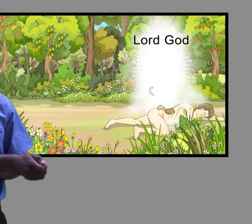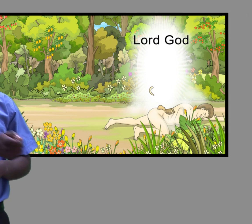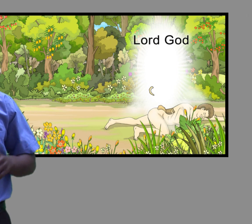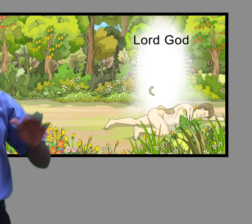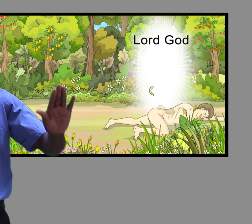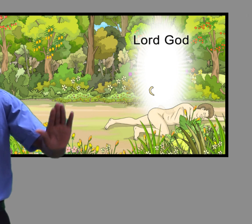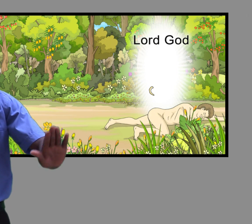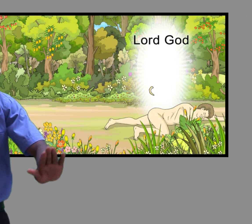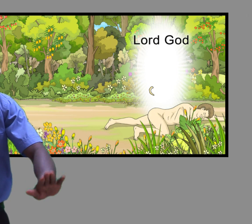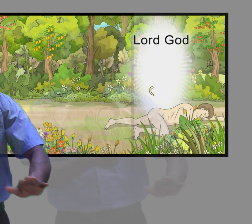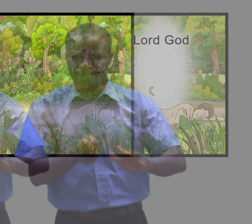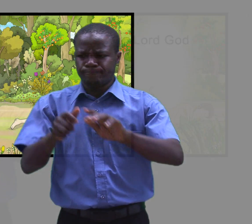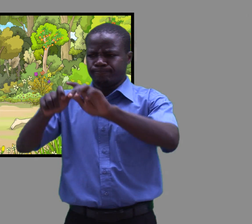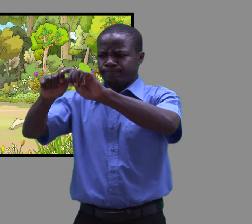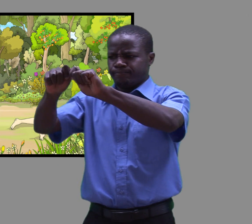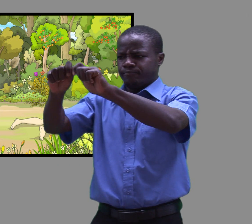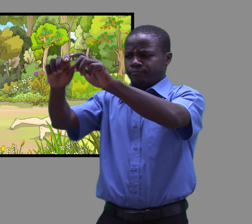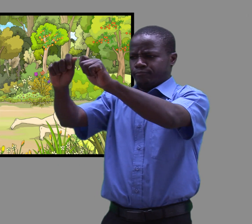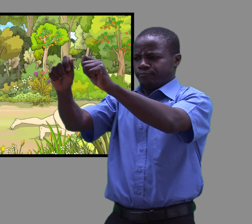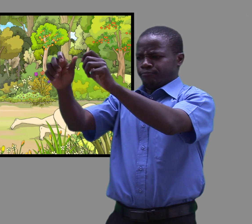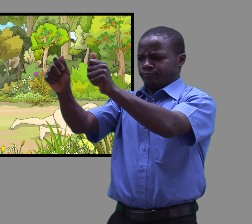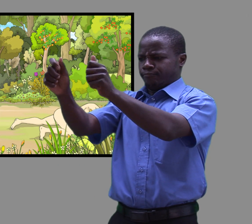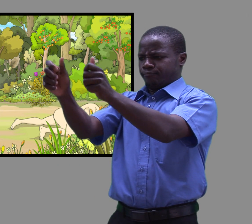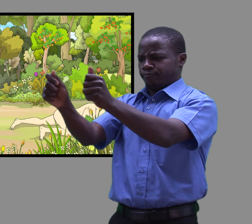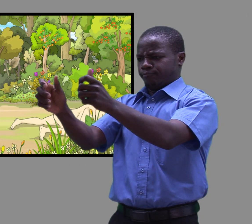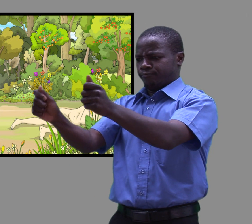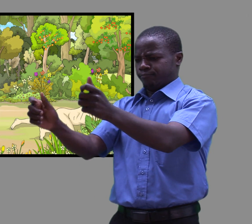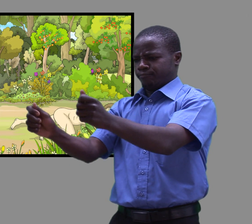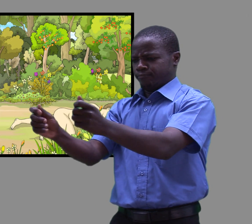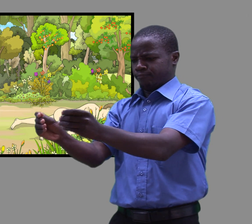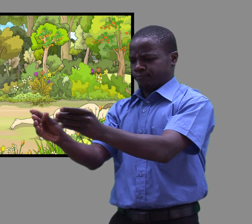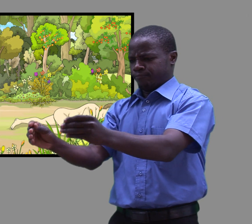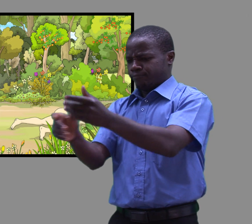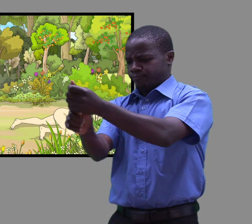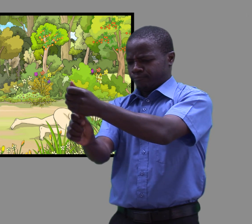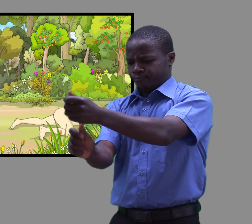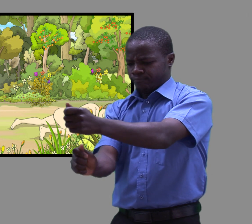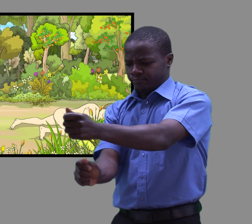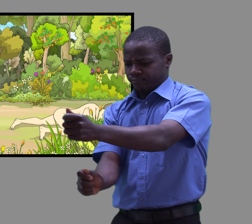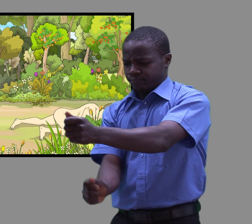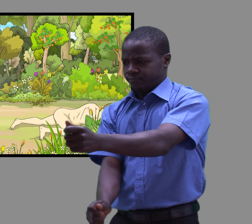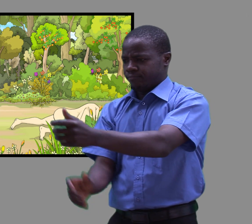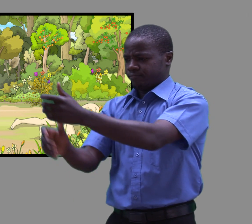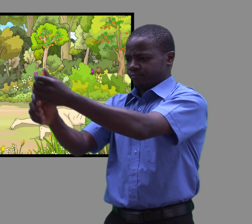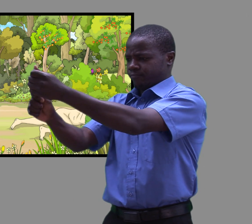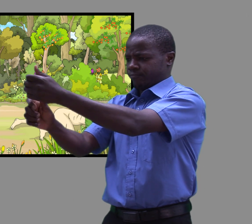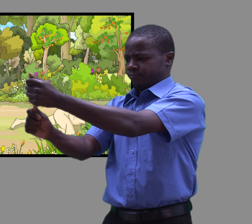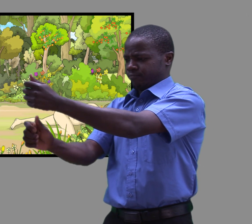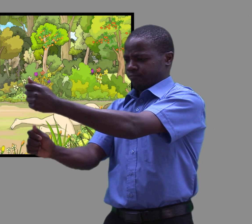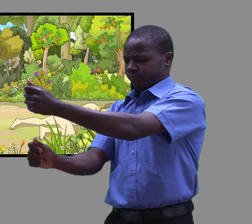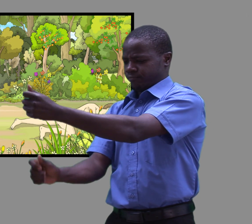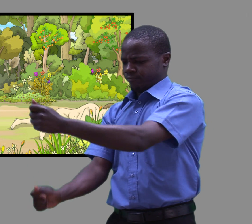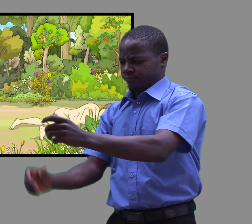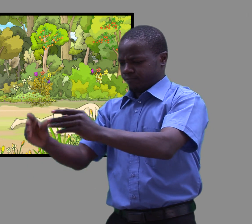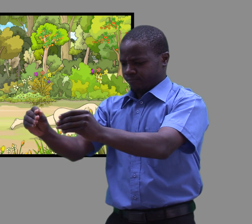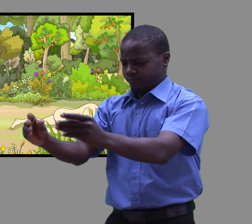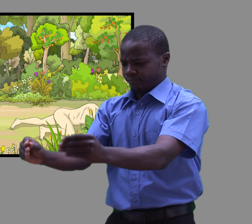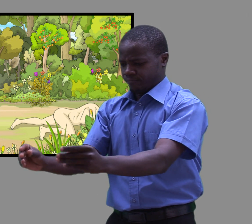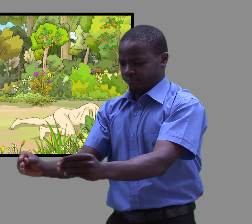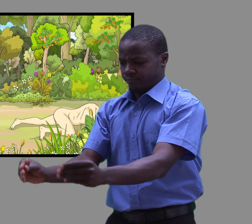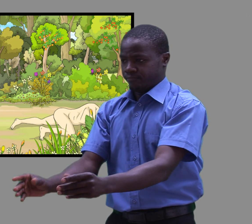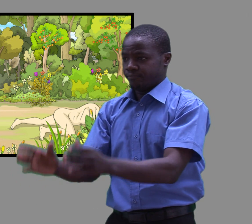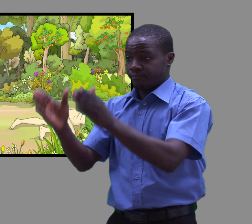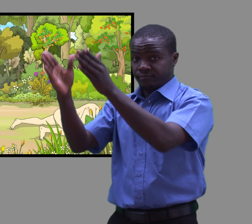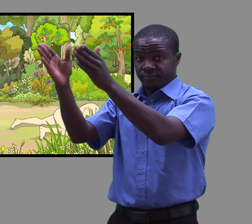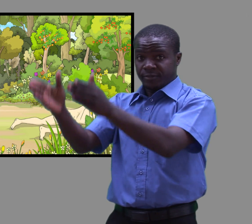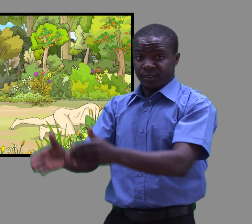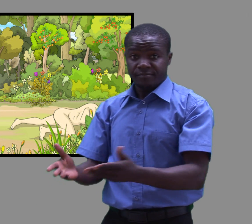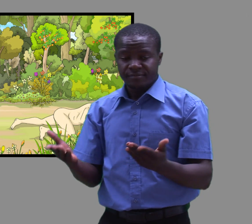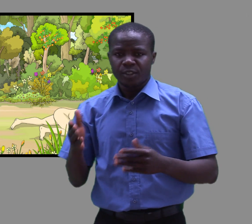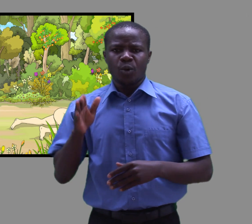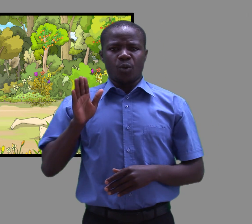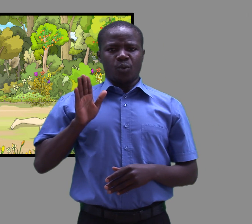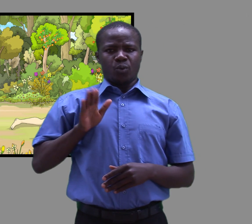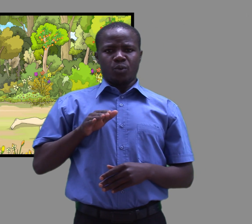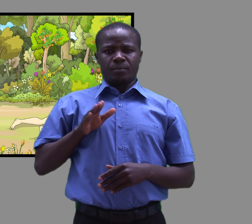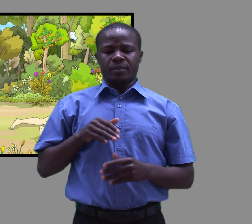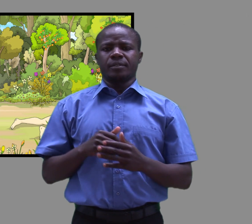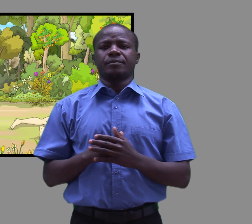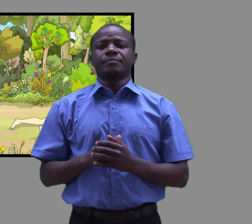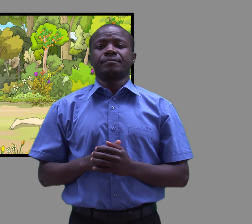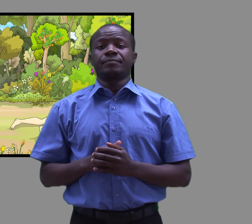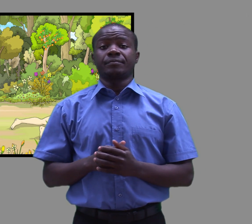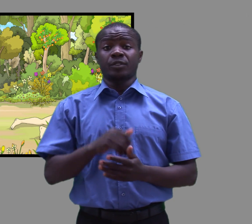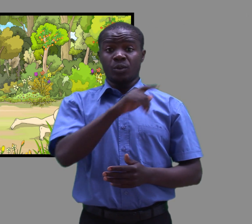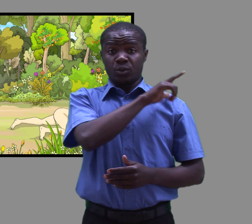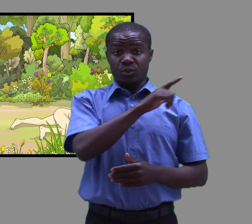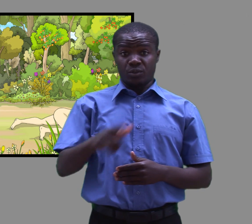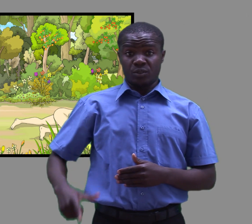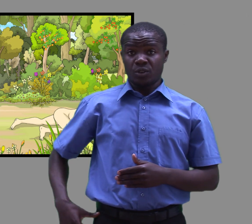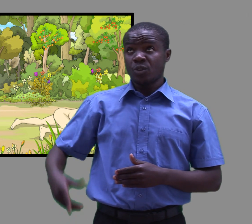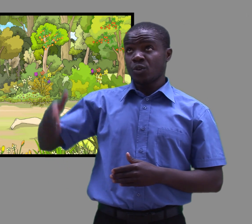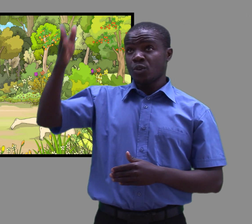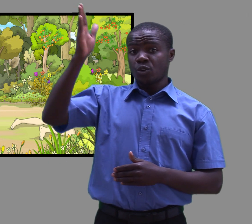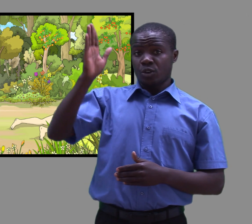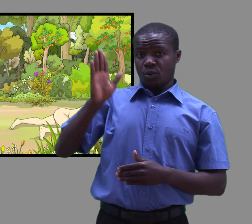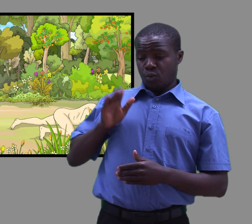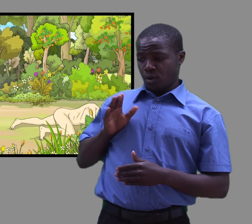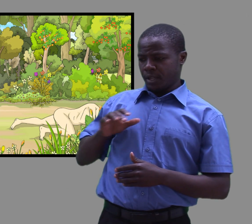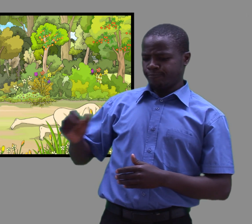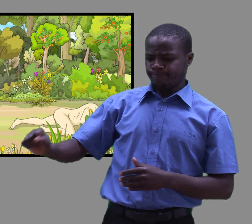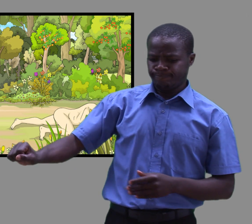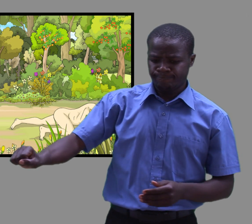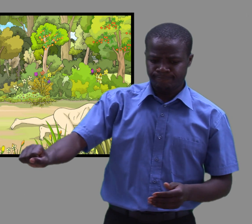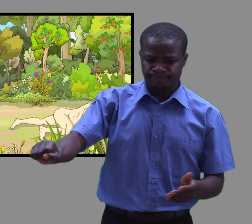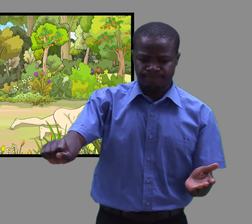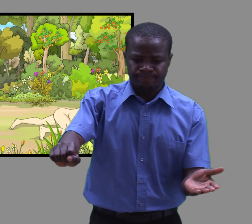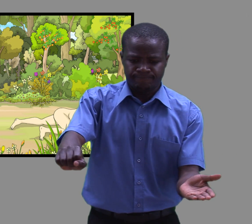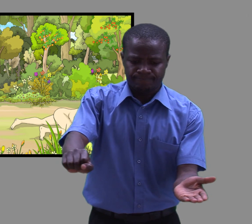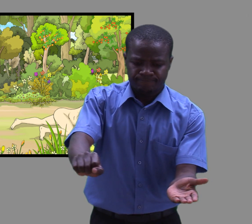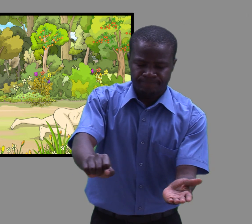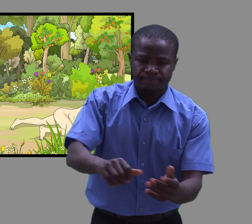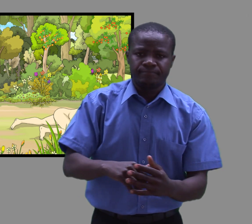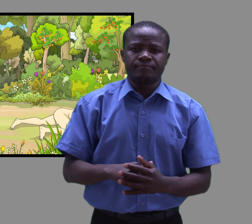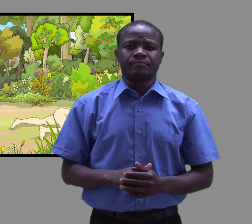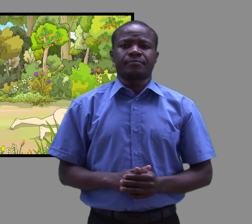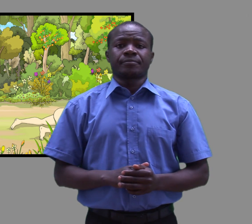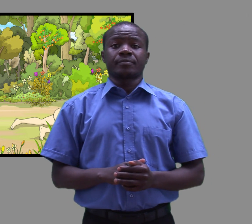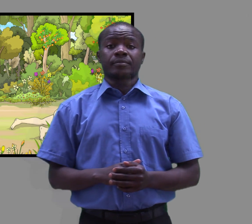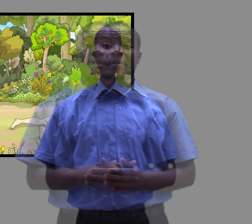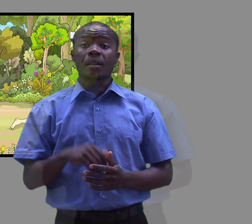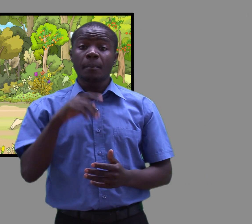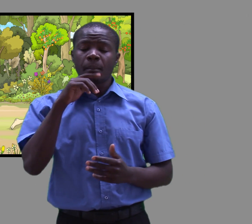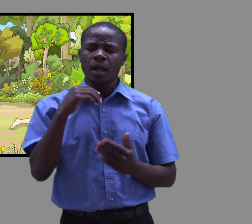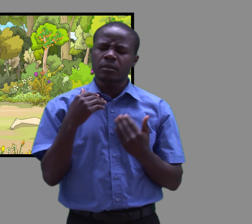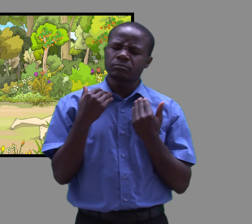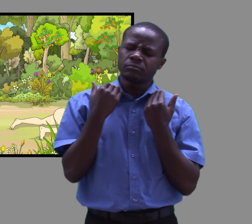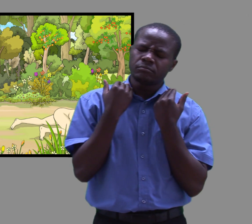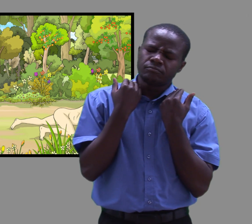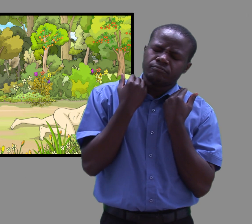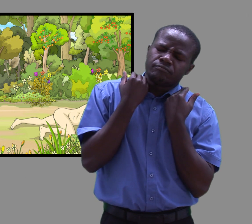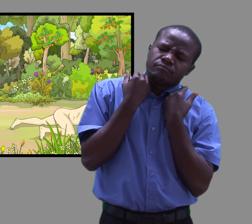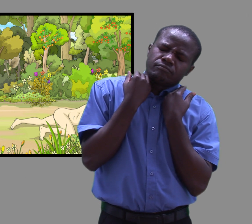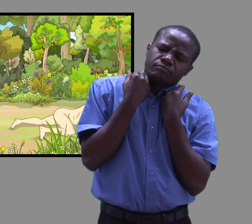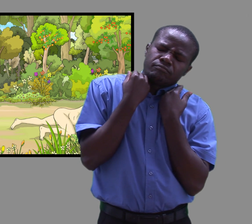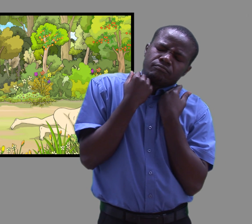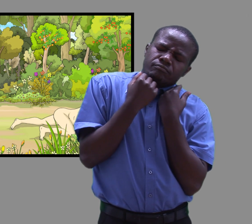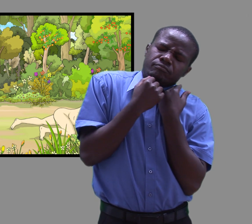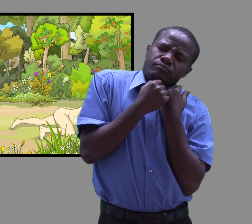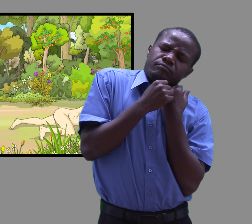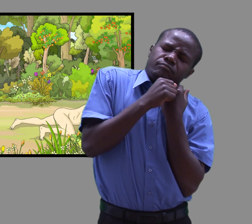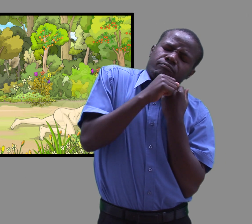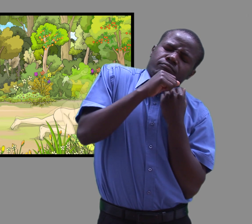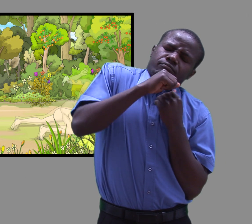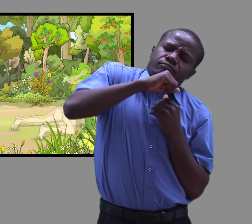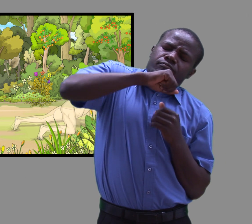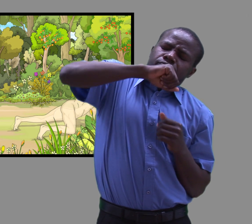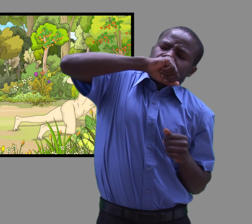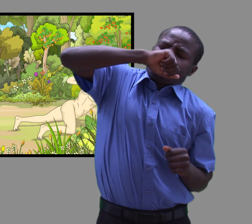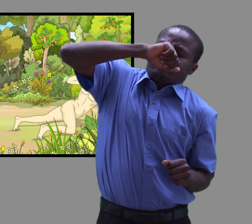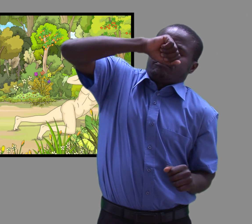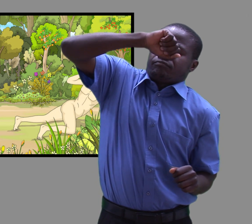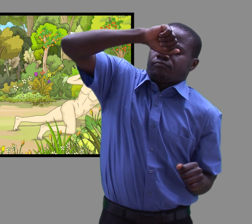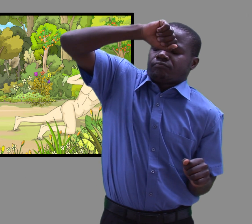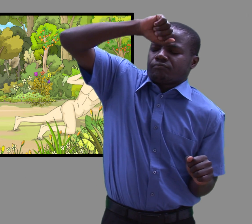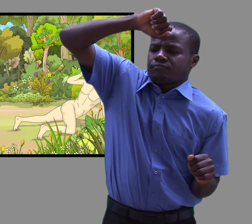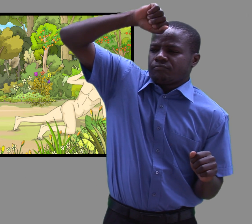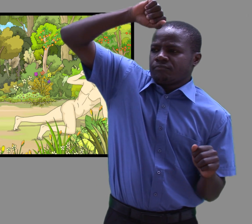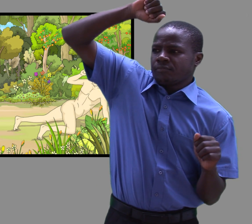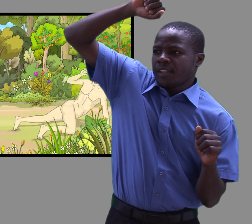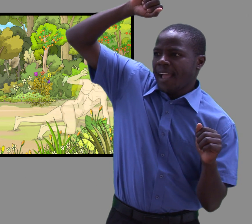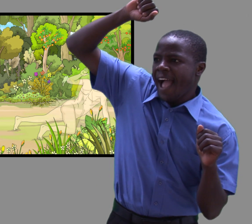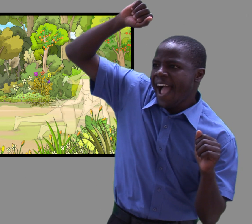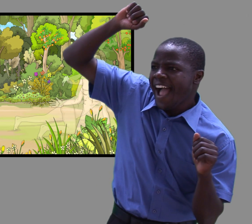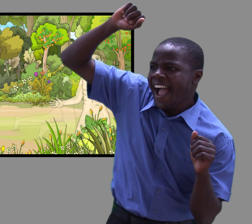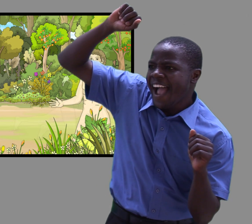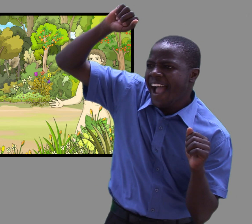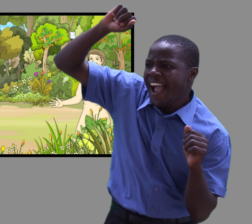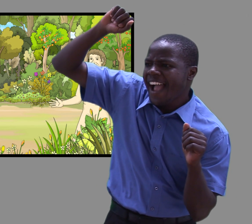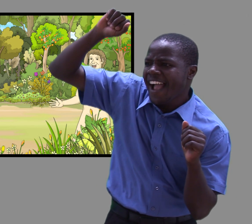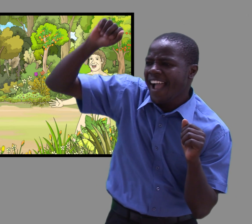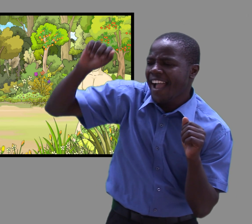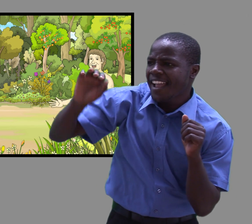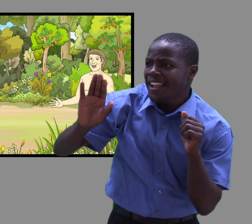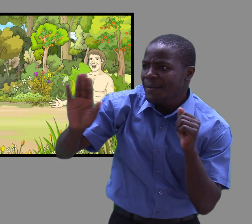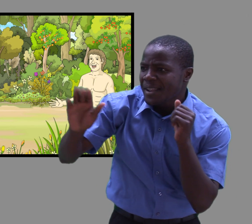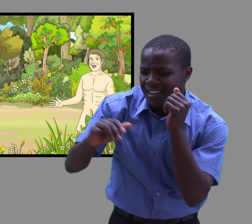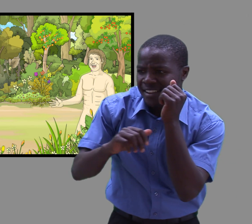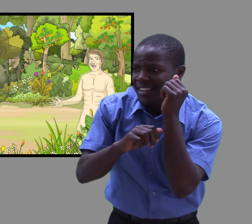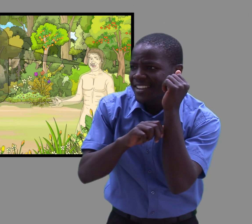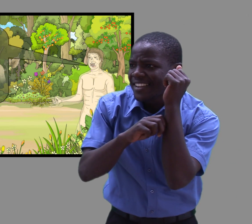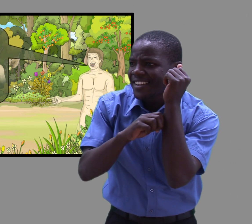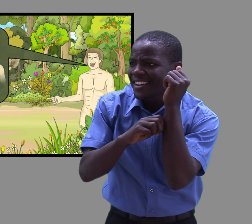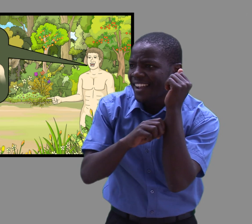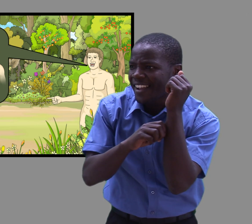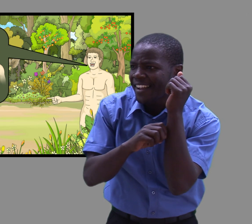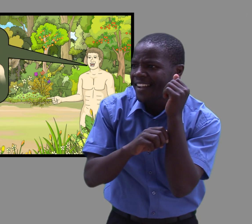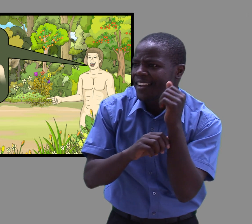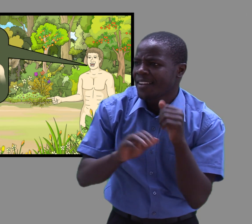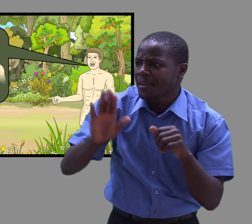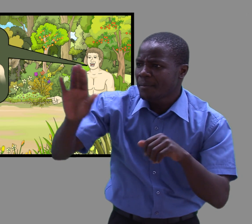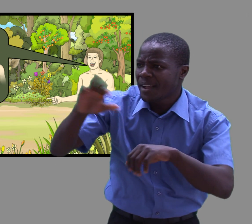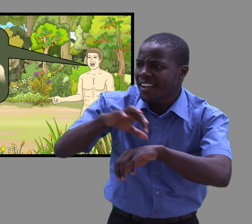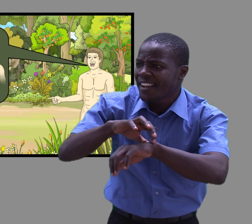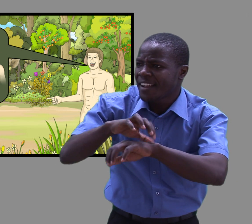And from the rib that the LORD God had taken from the man, He made a woman and brought her to him.